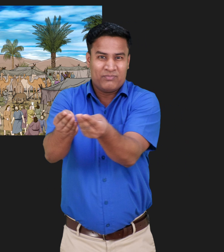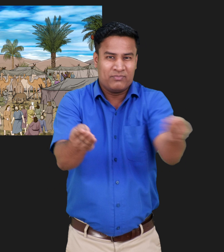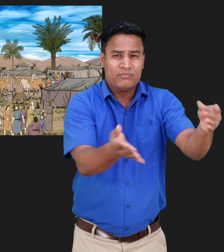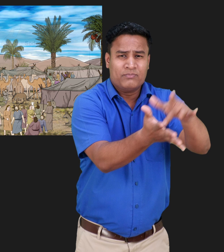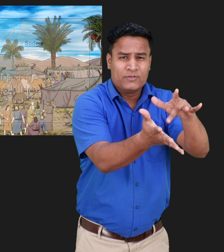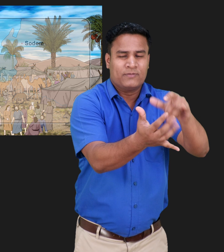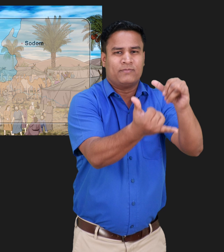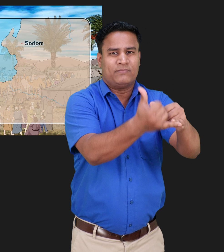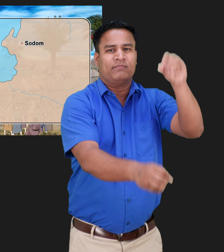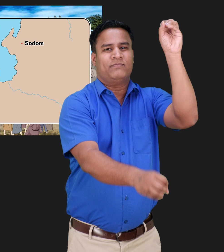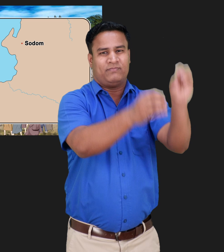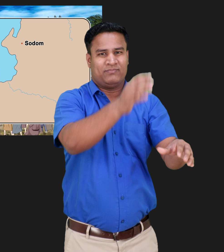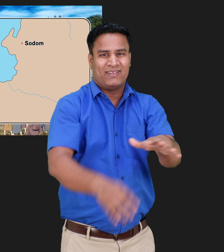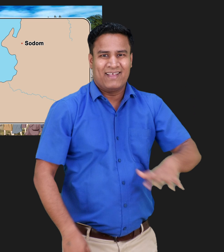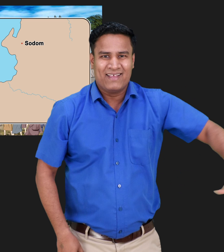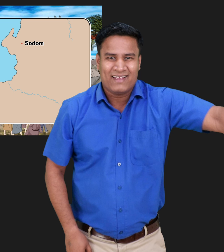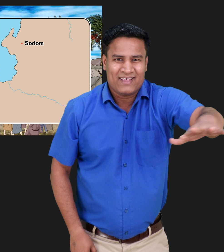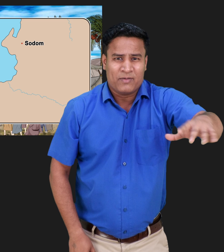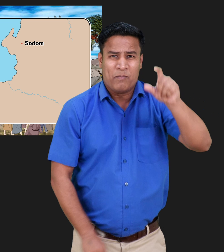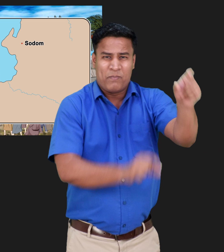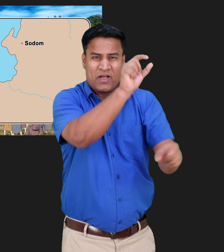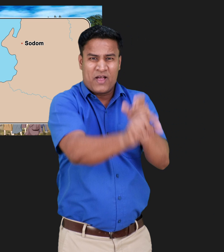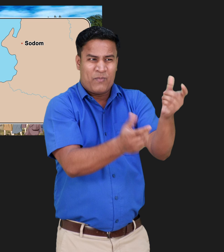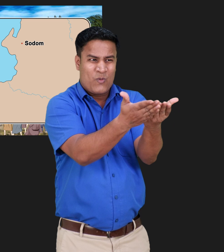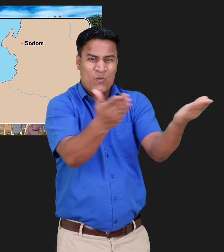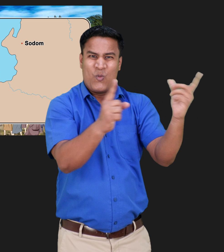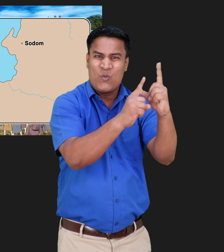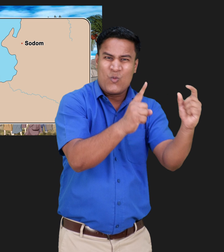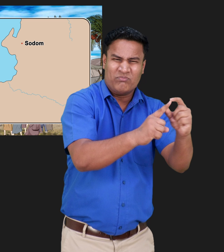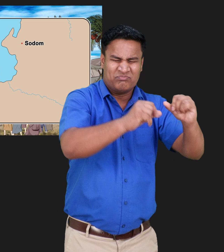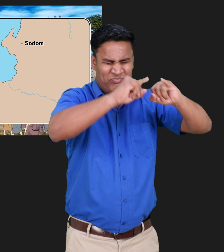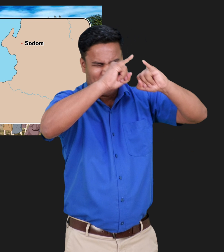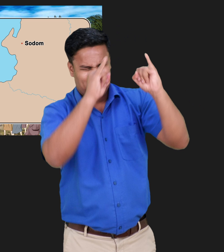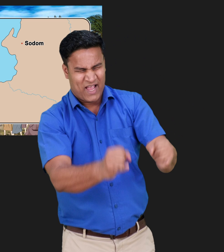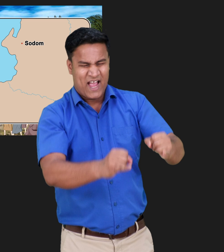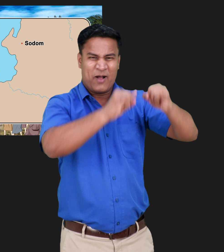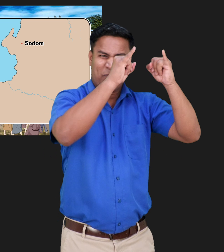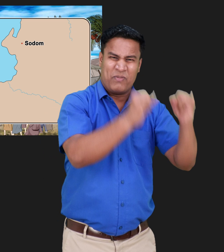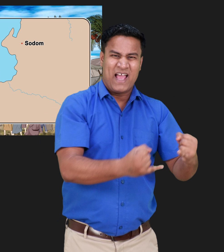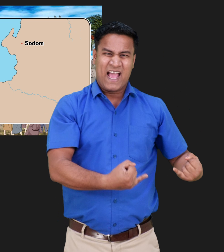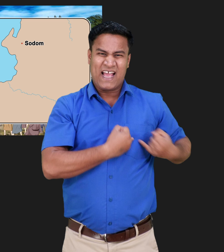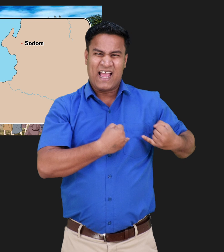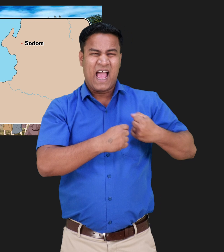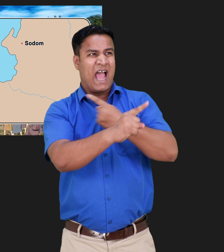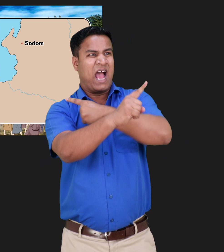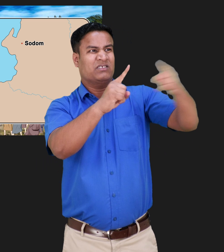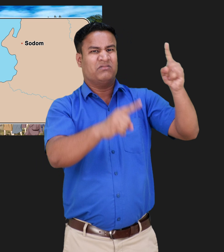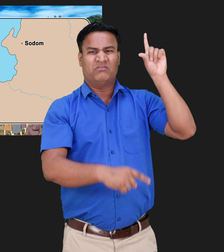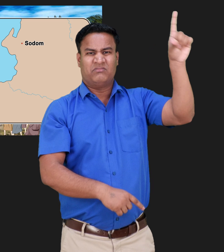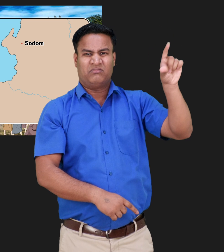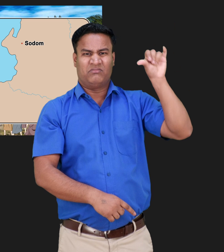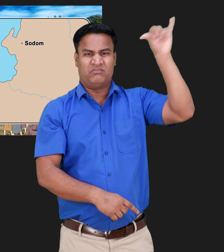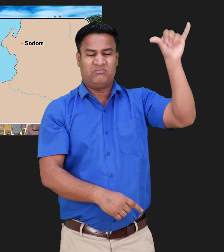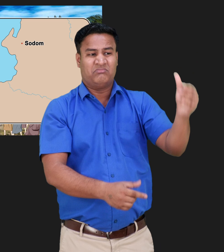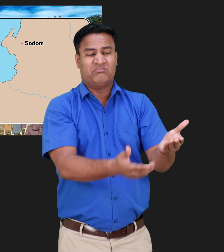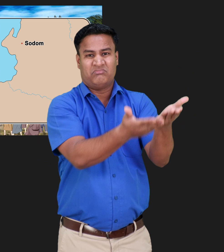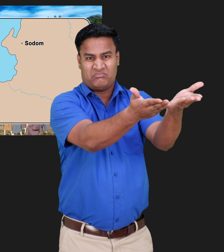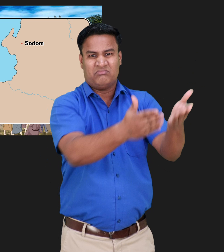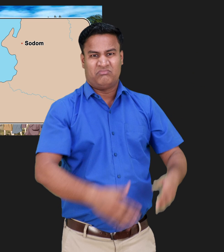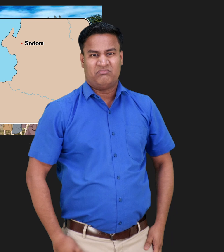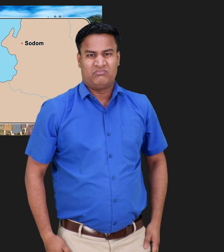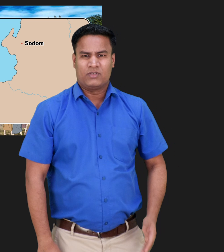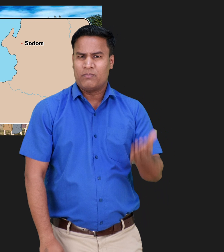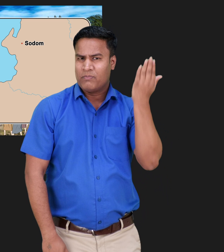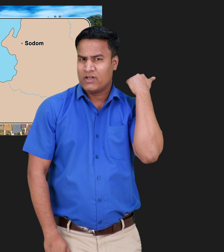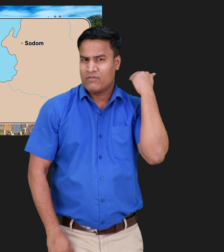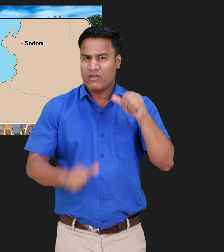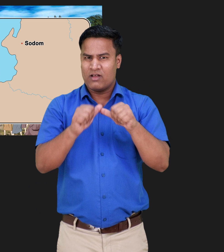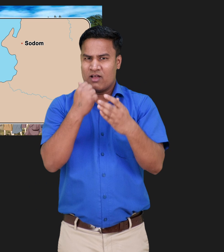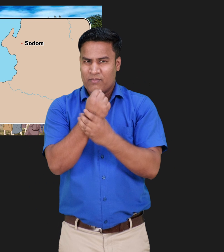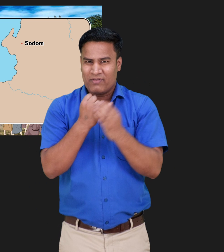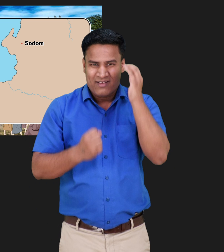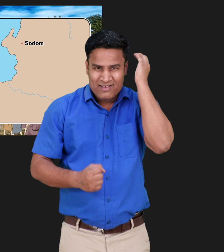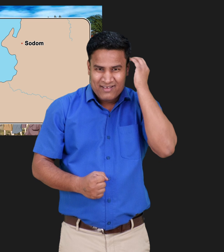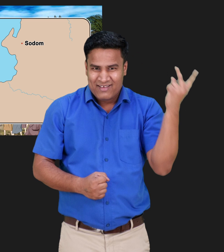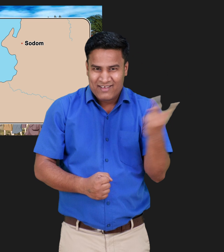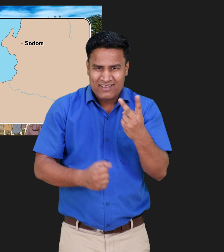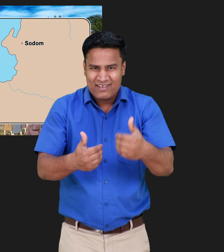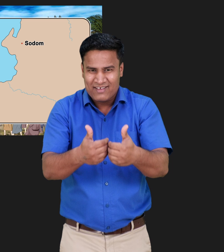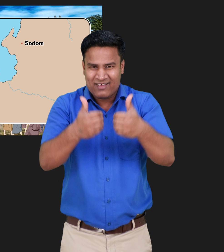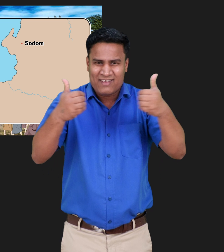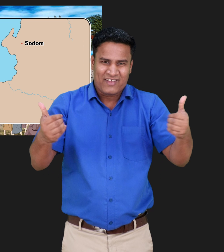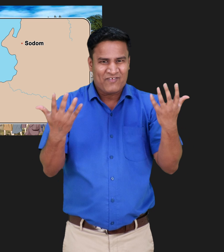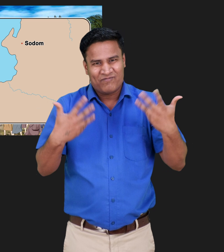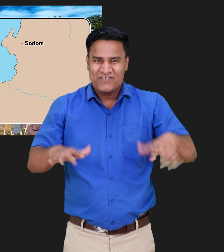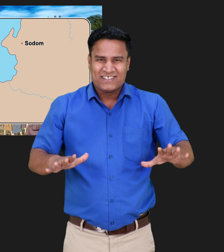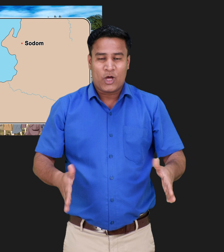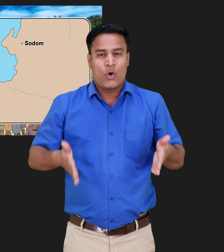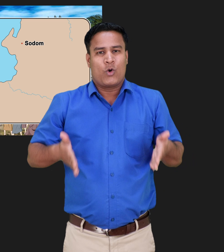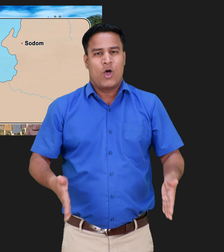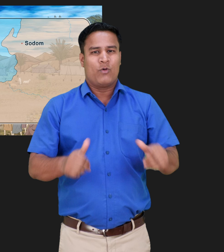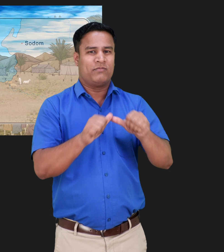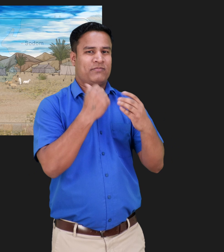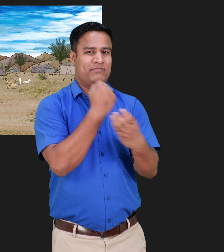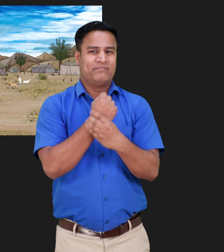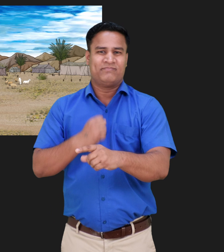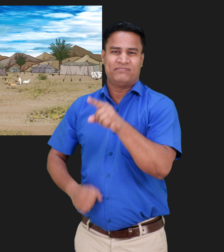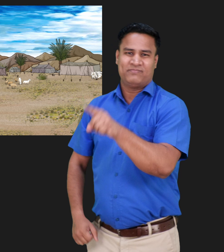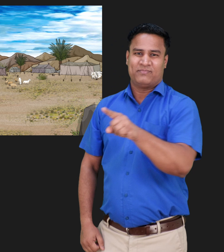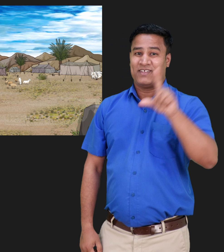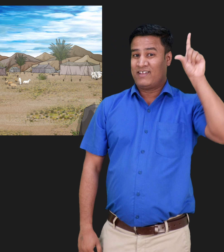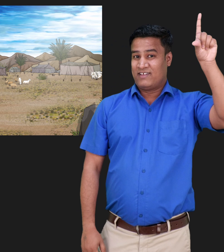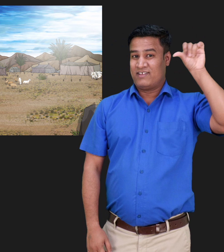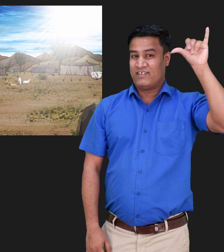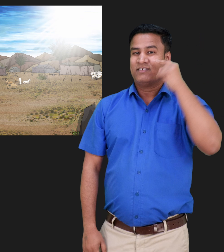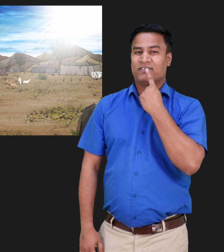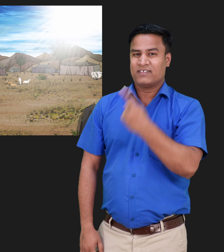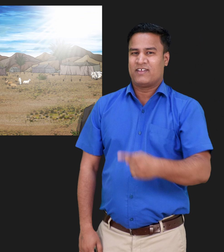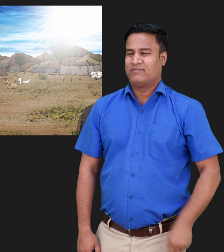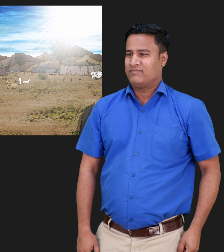But the men of Sodom were wicked, sinning greatly against the LORD.